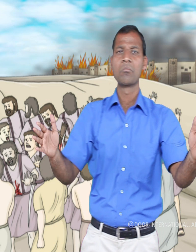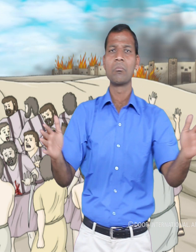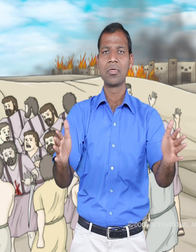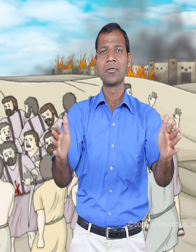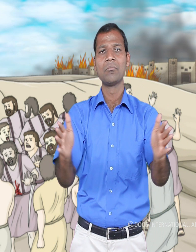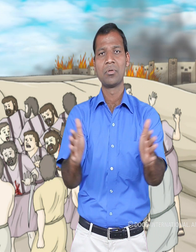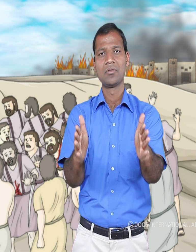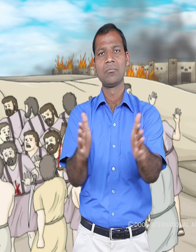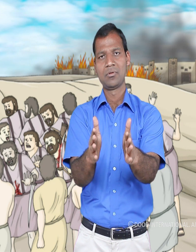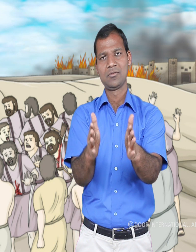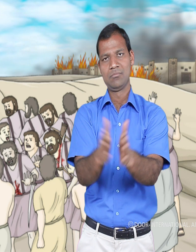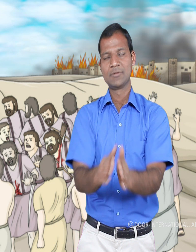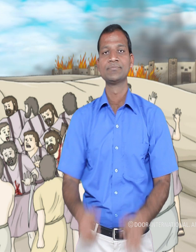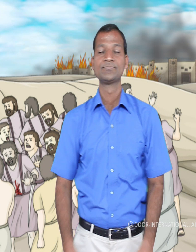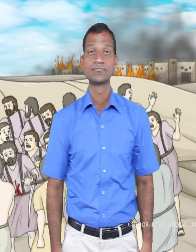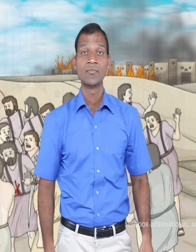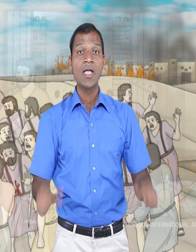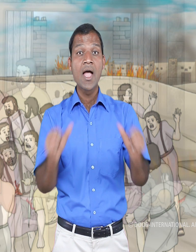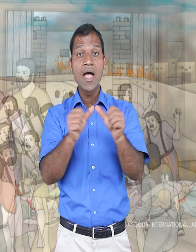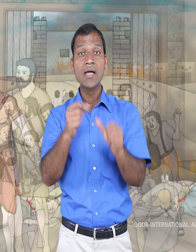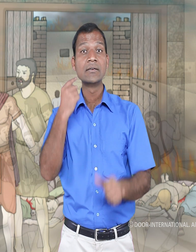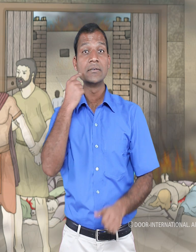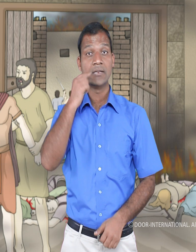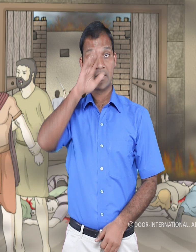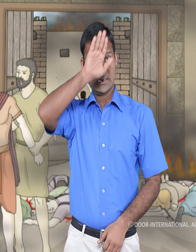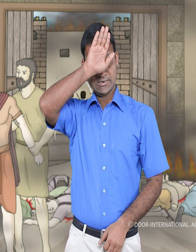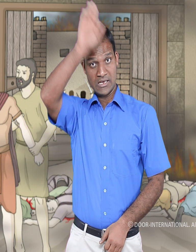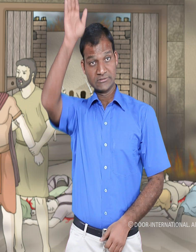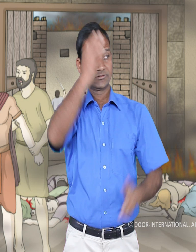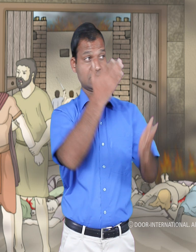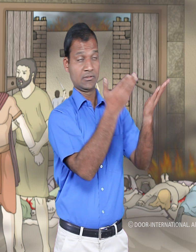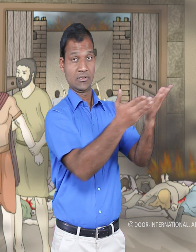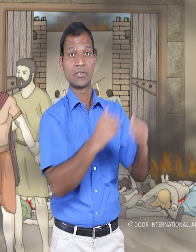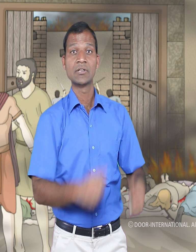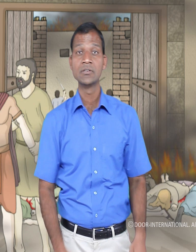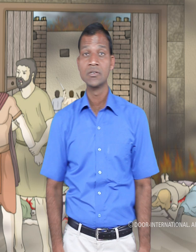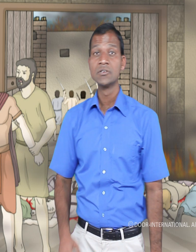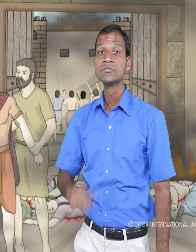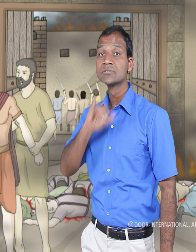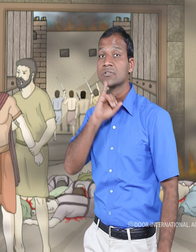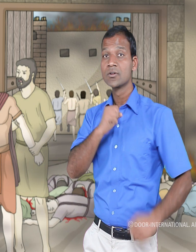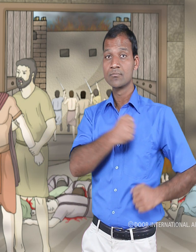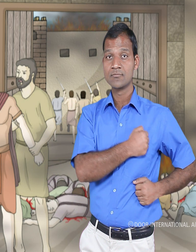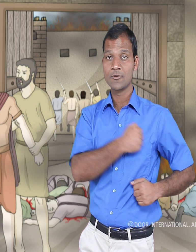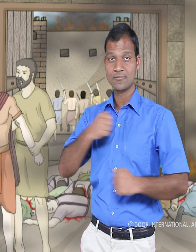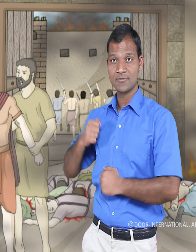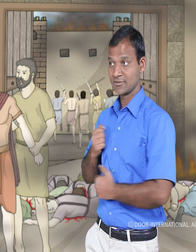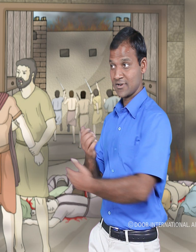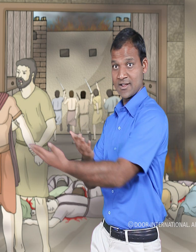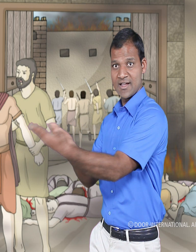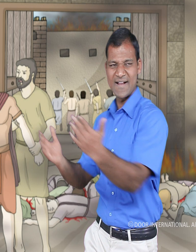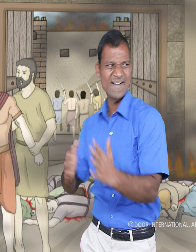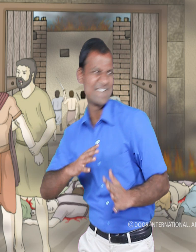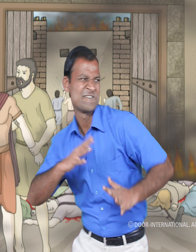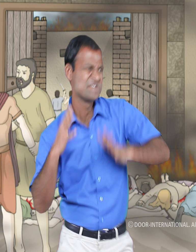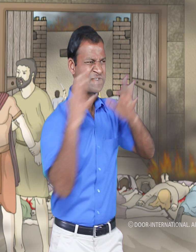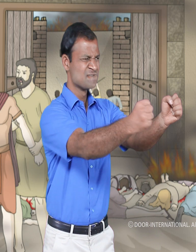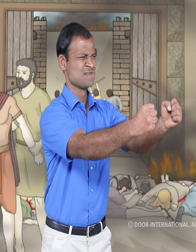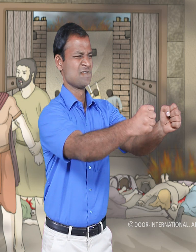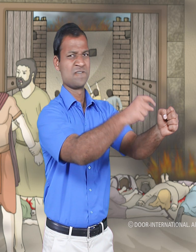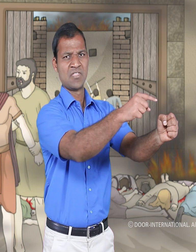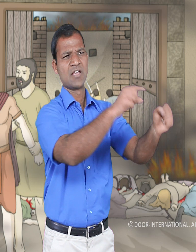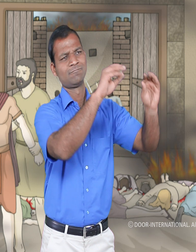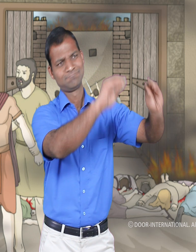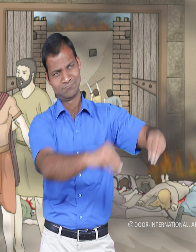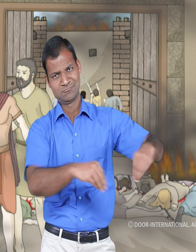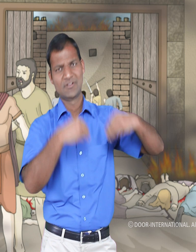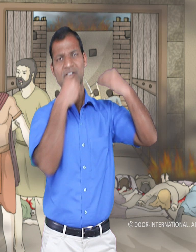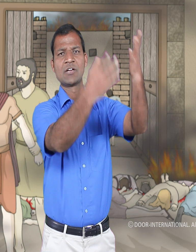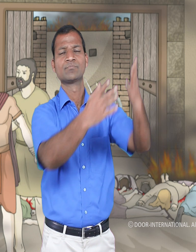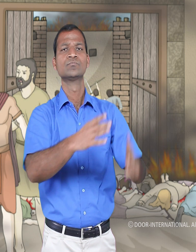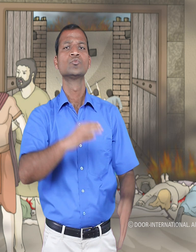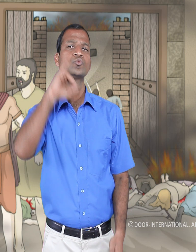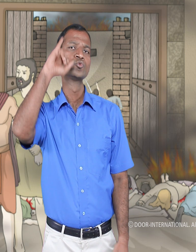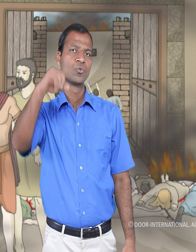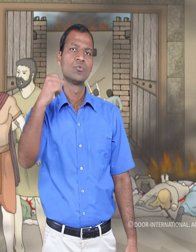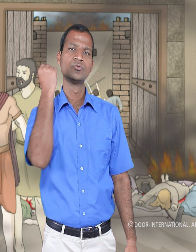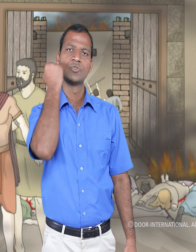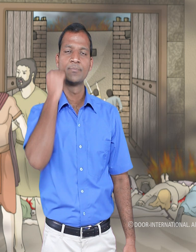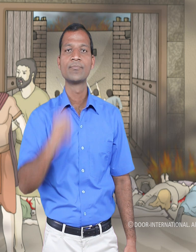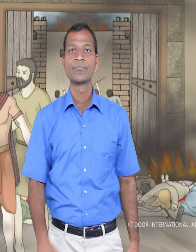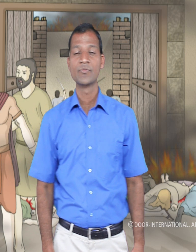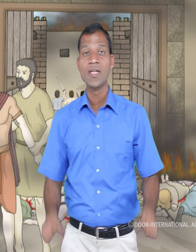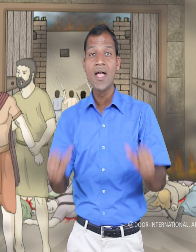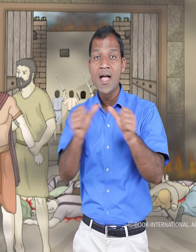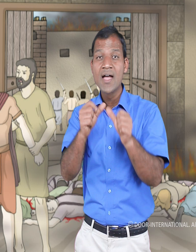But they took the king of Ai alive and brought him to Joshua.